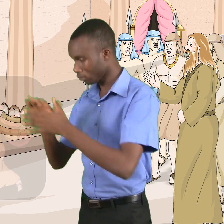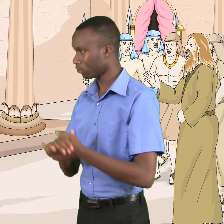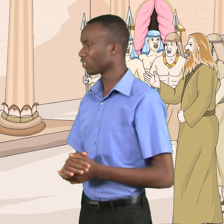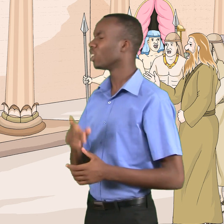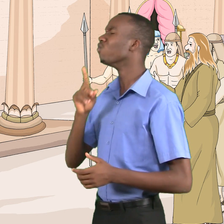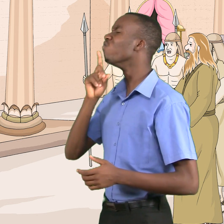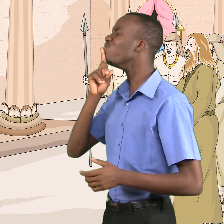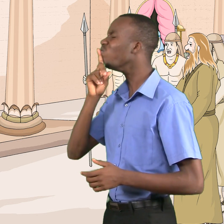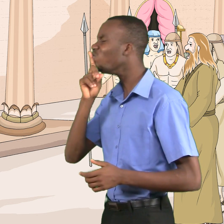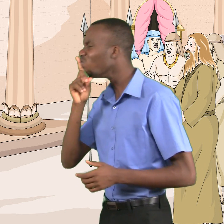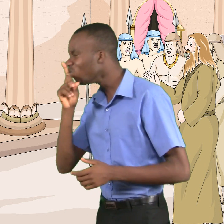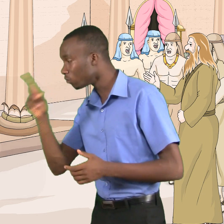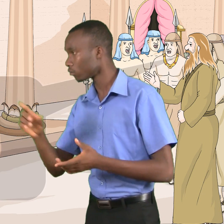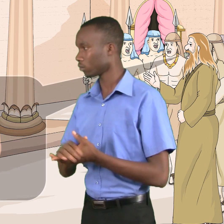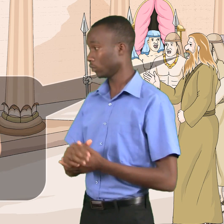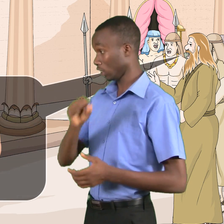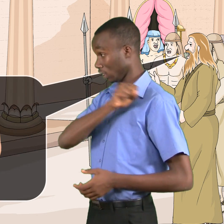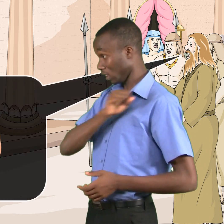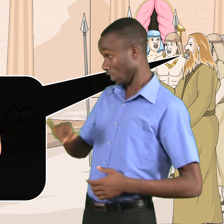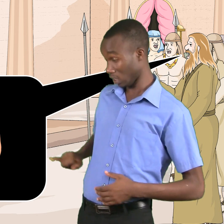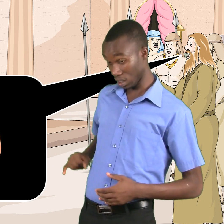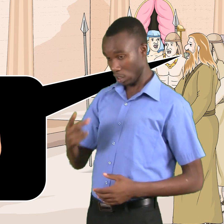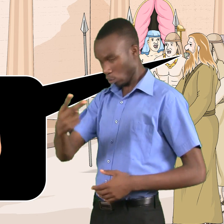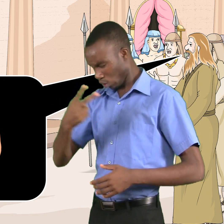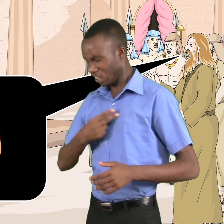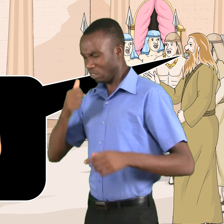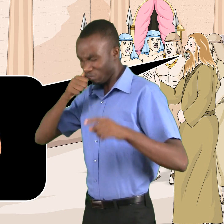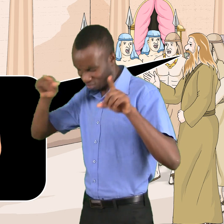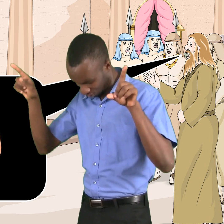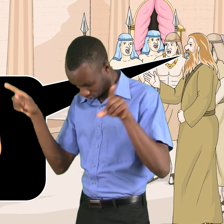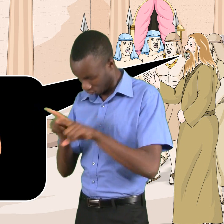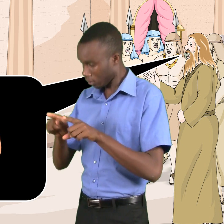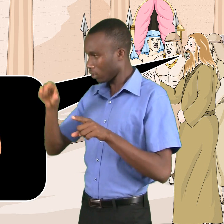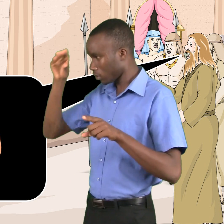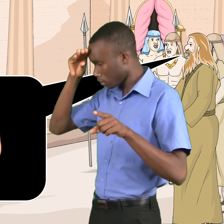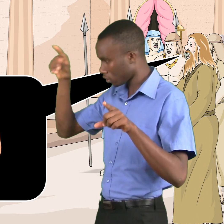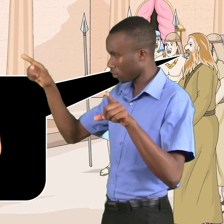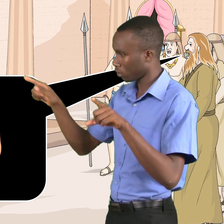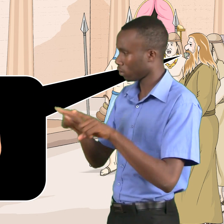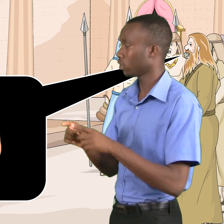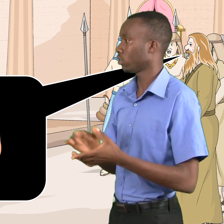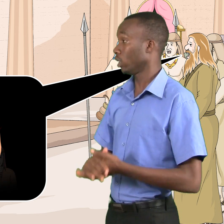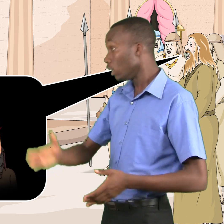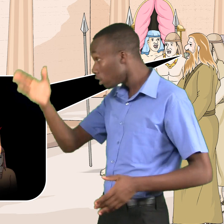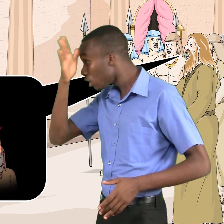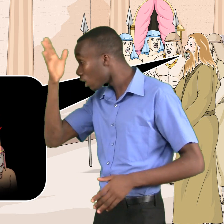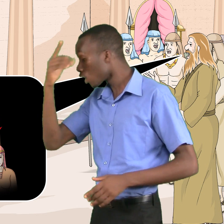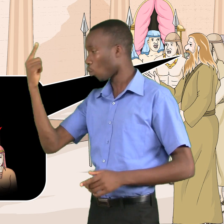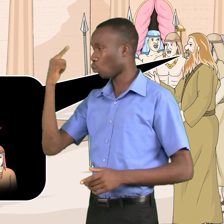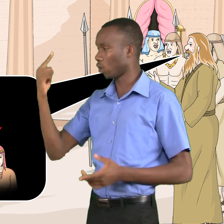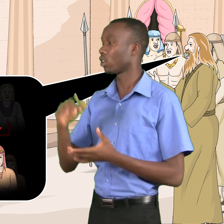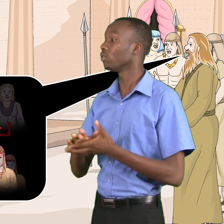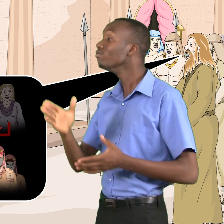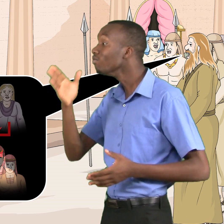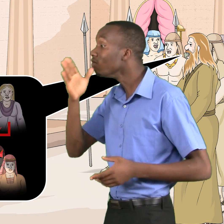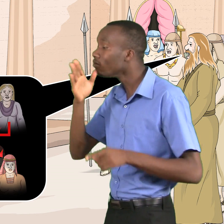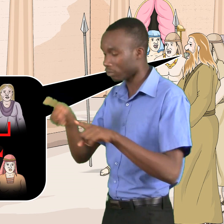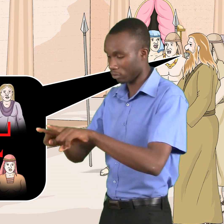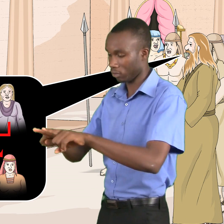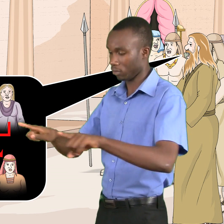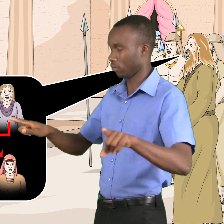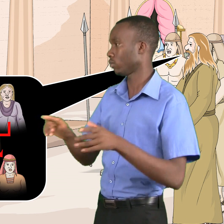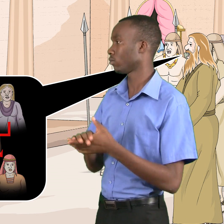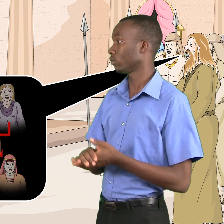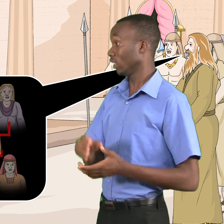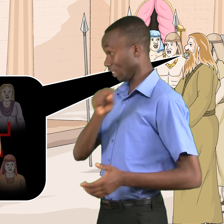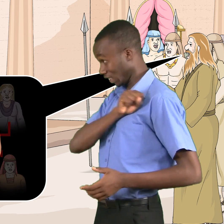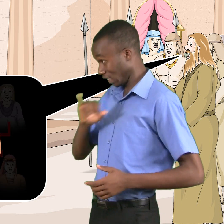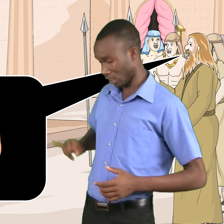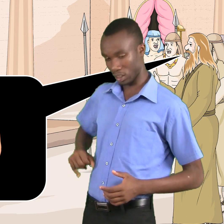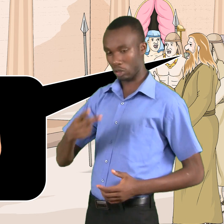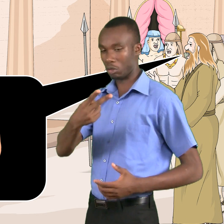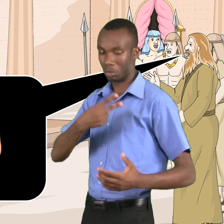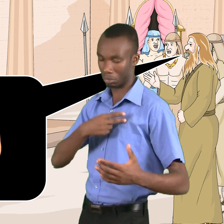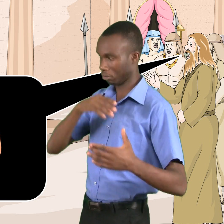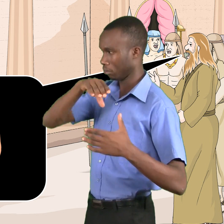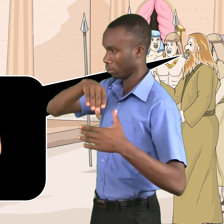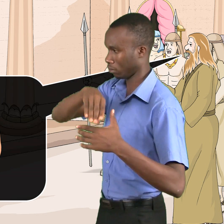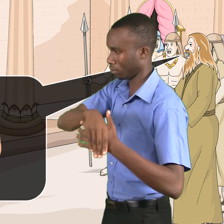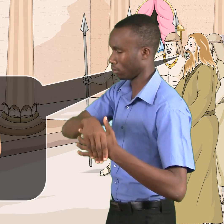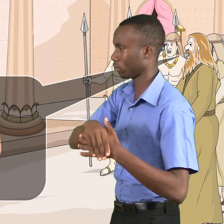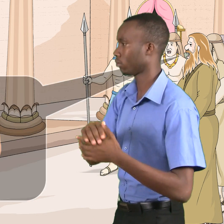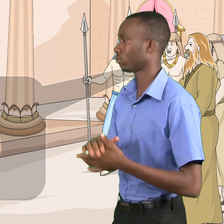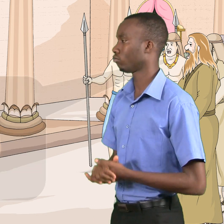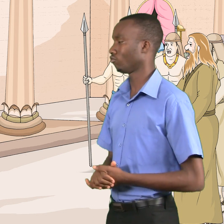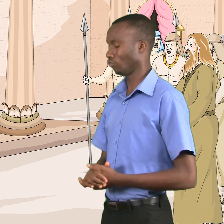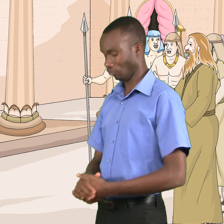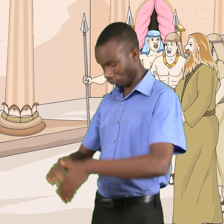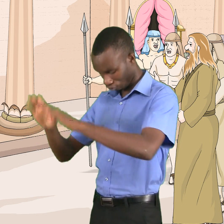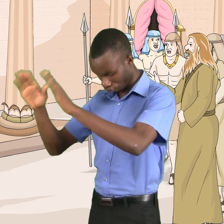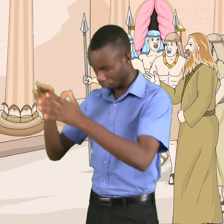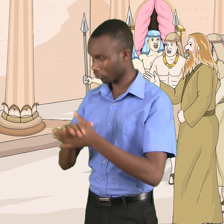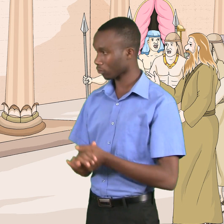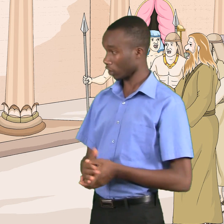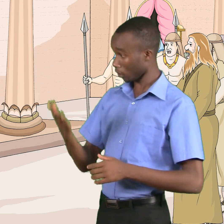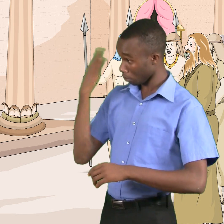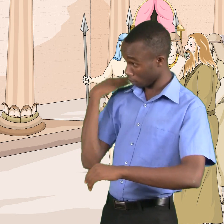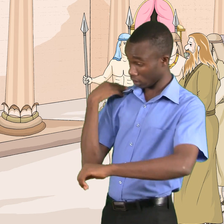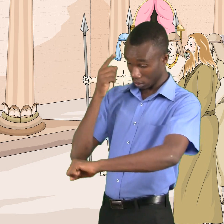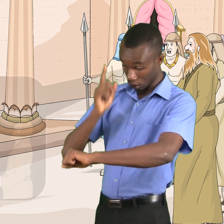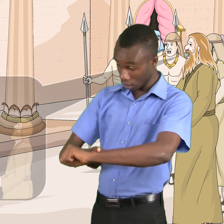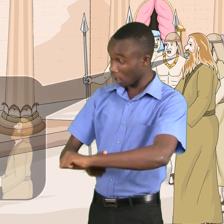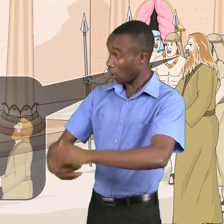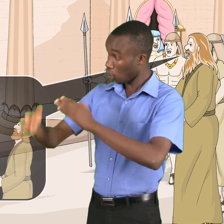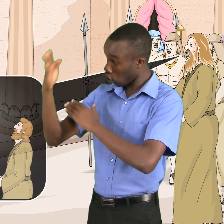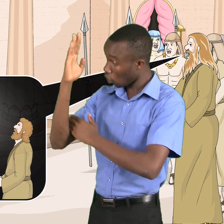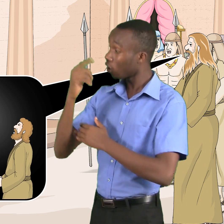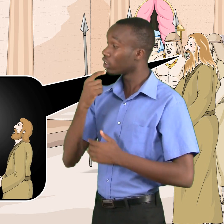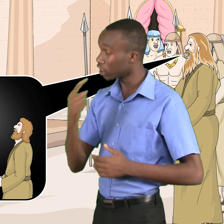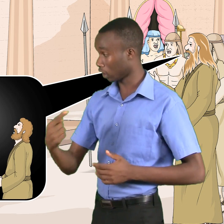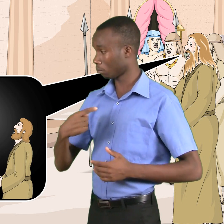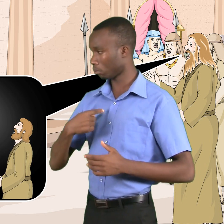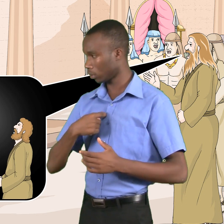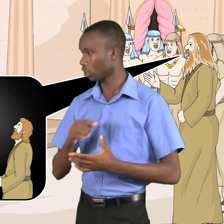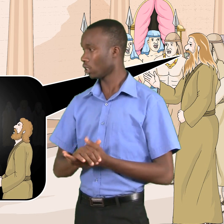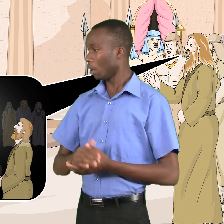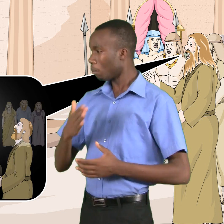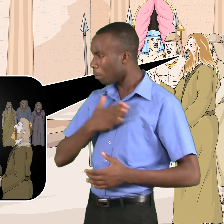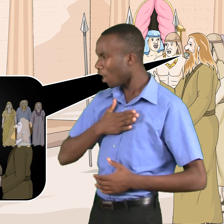Besides, she really is my sister, the daughter of my father—though not the daughter of my mother—and she became my wife.